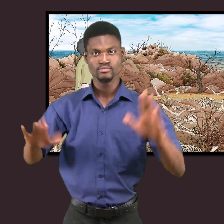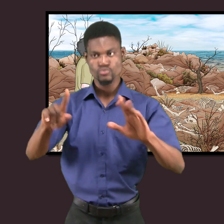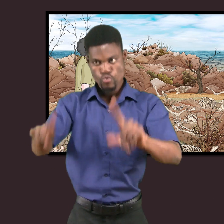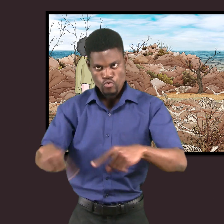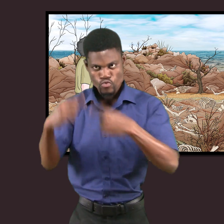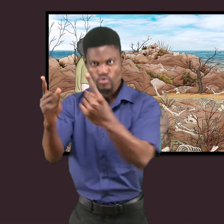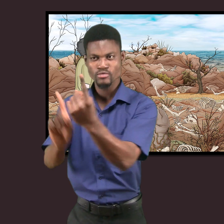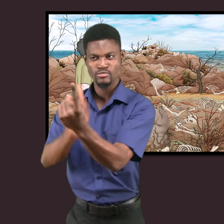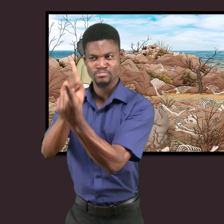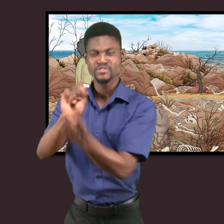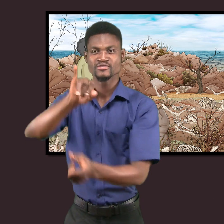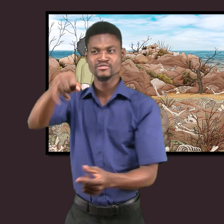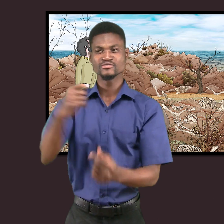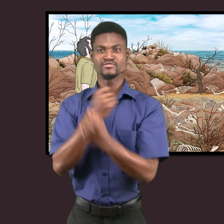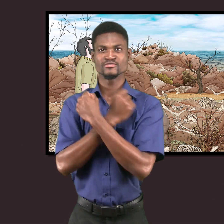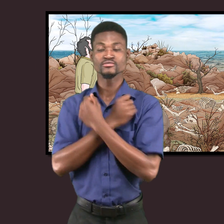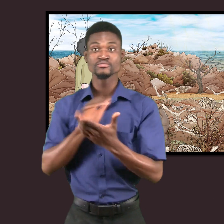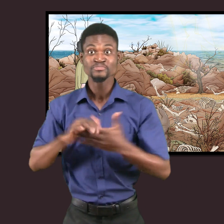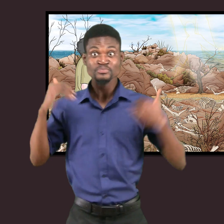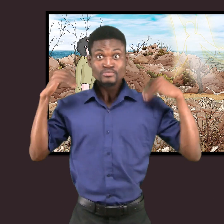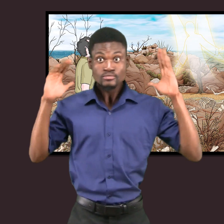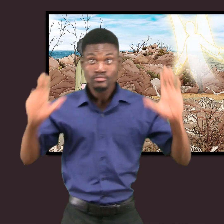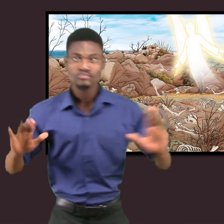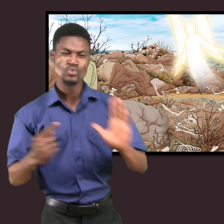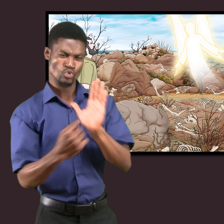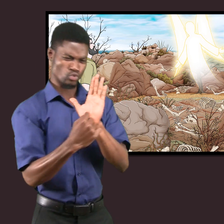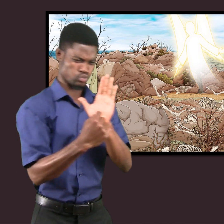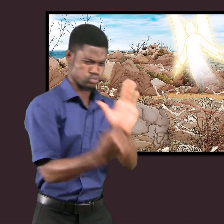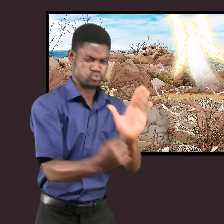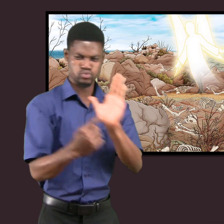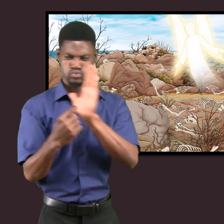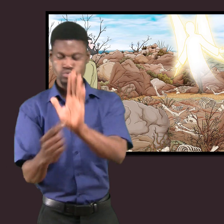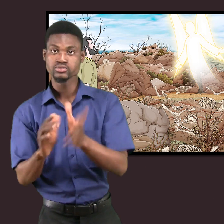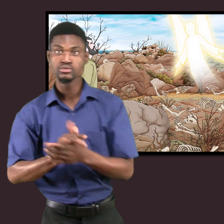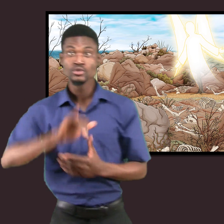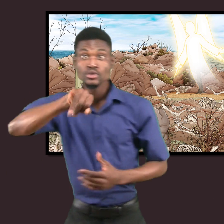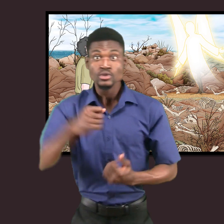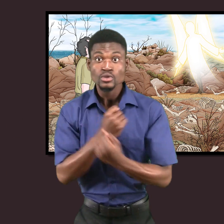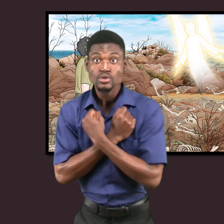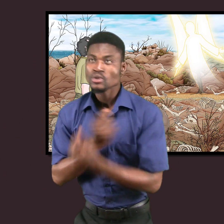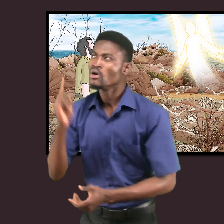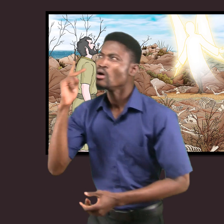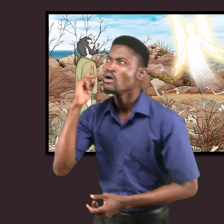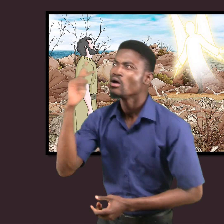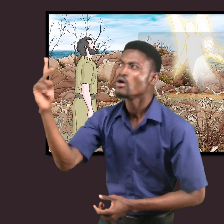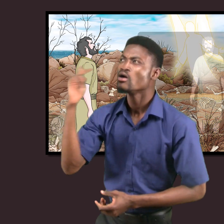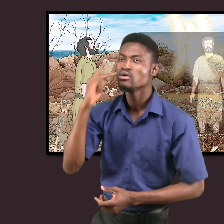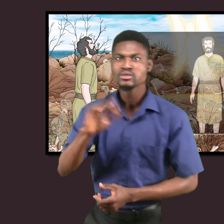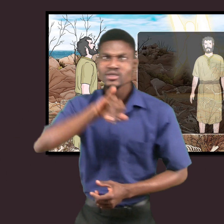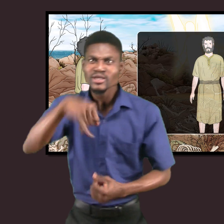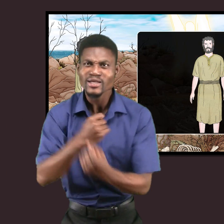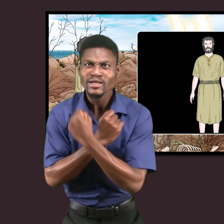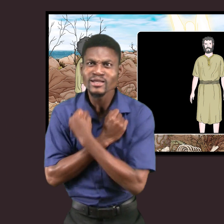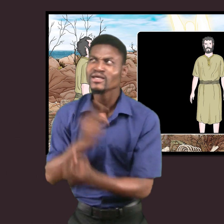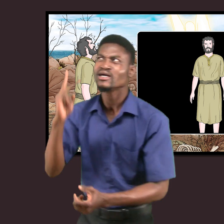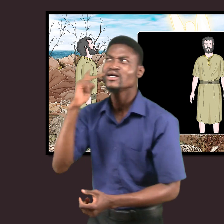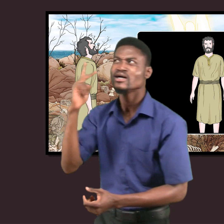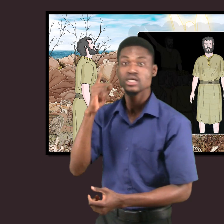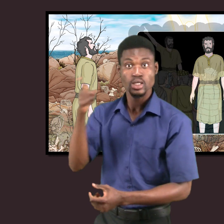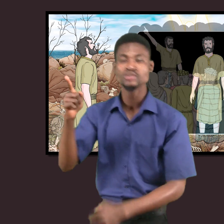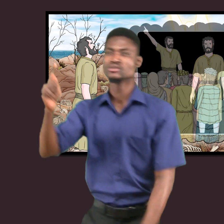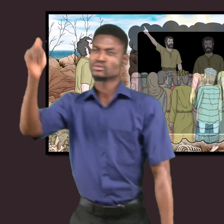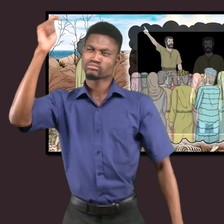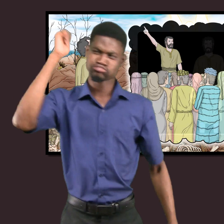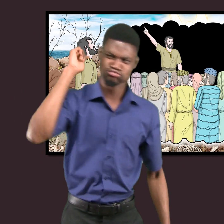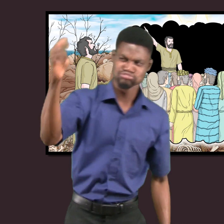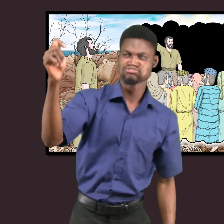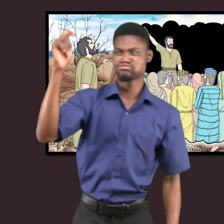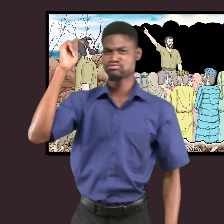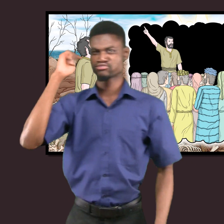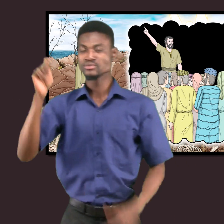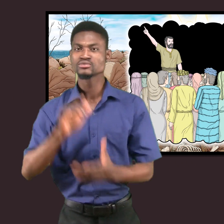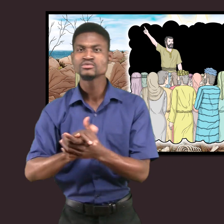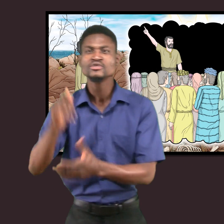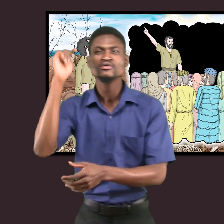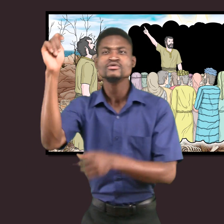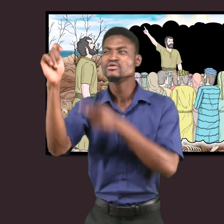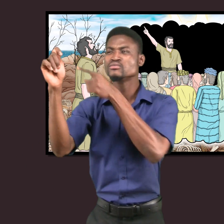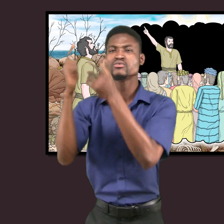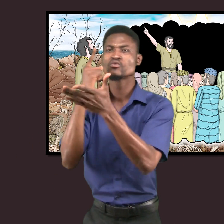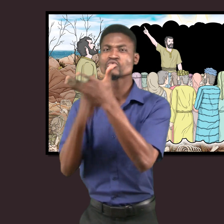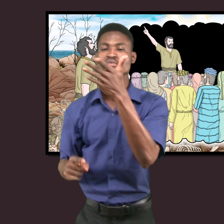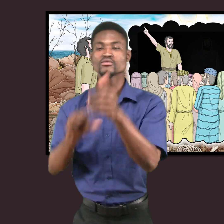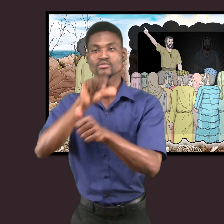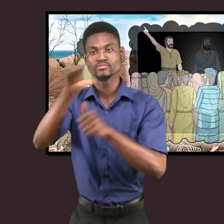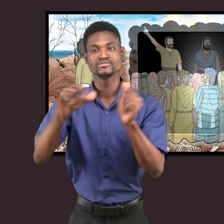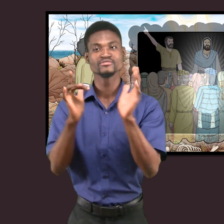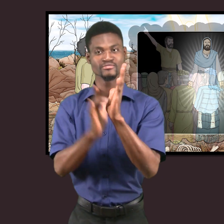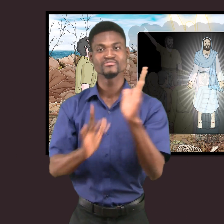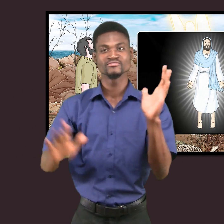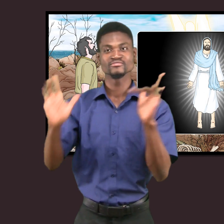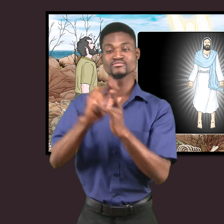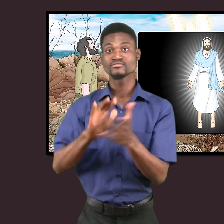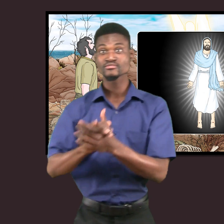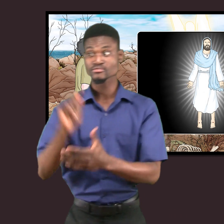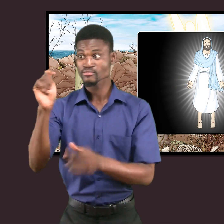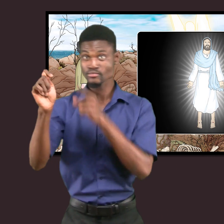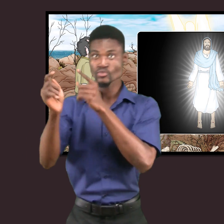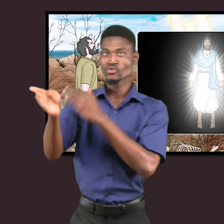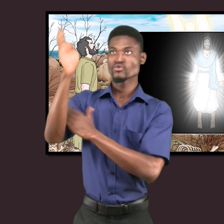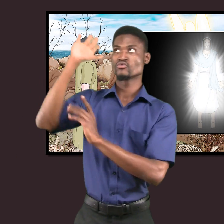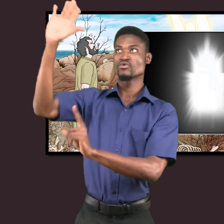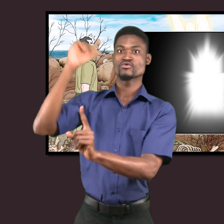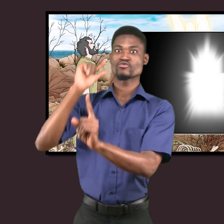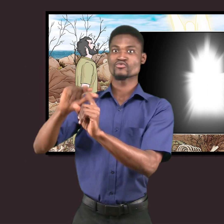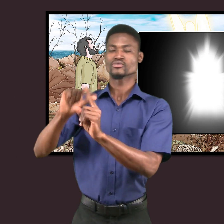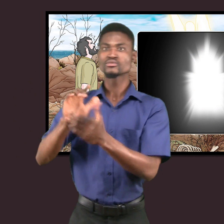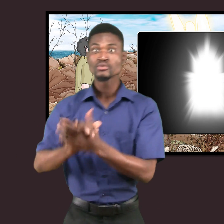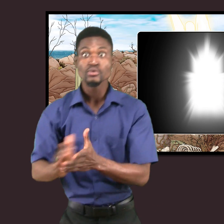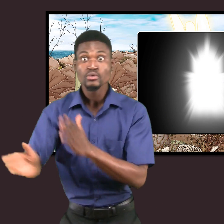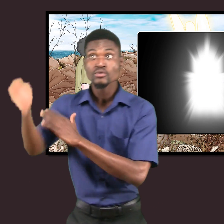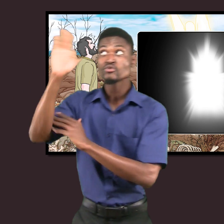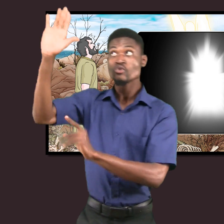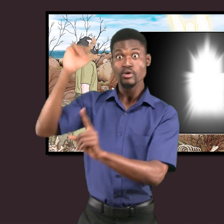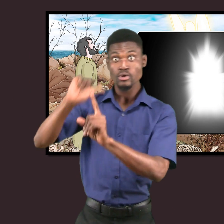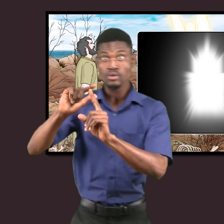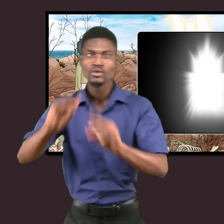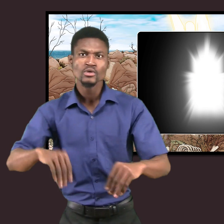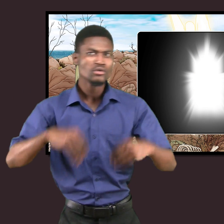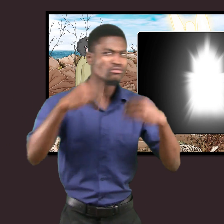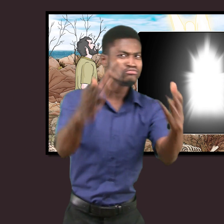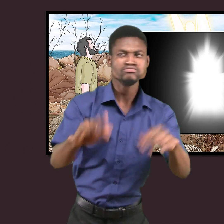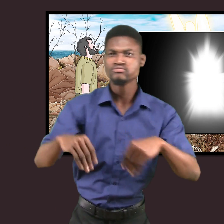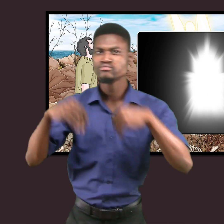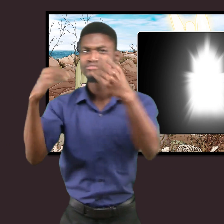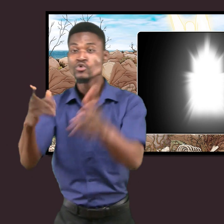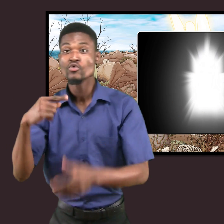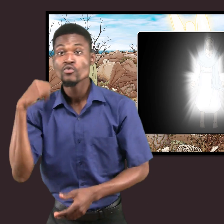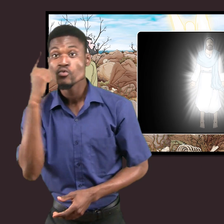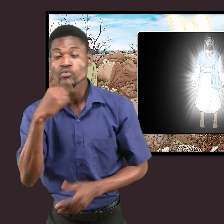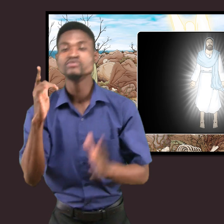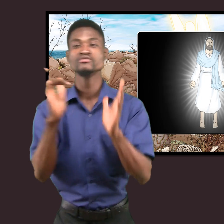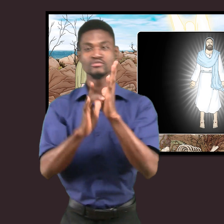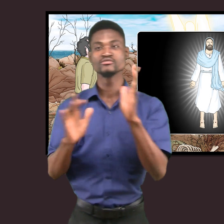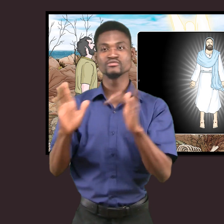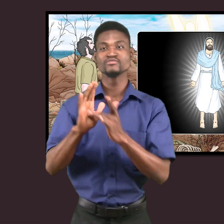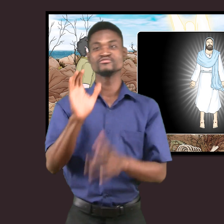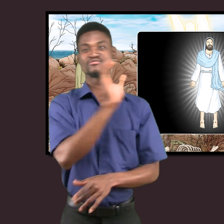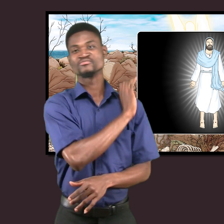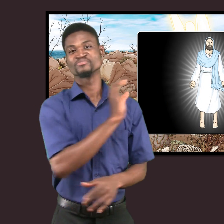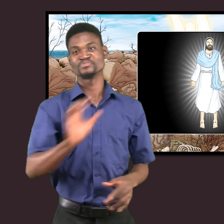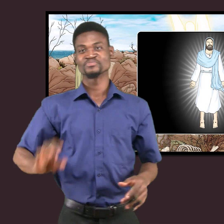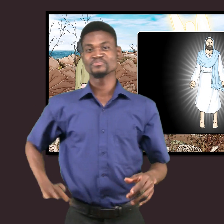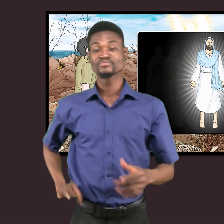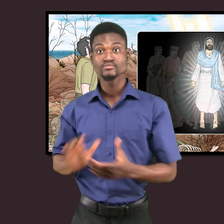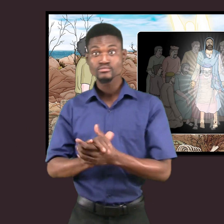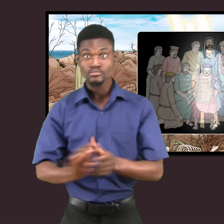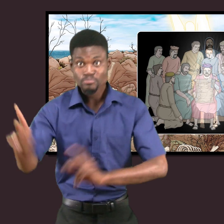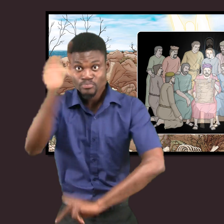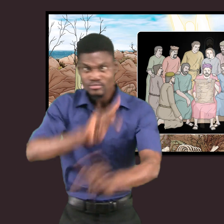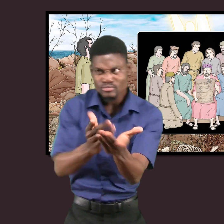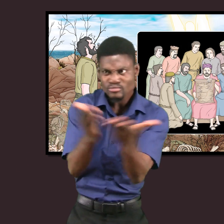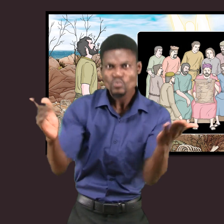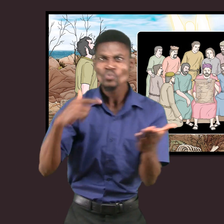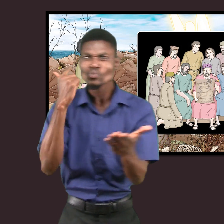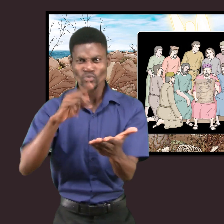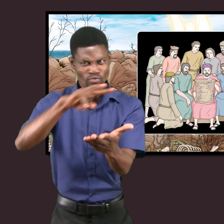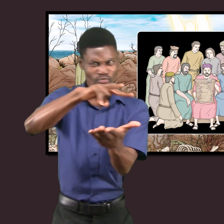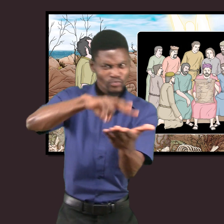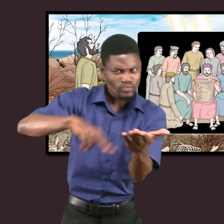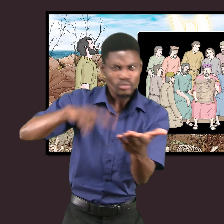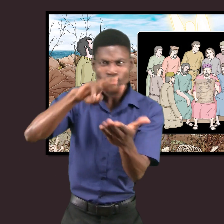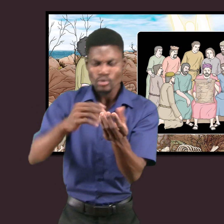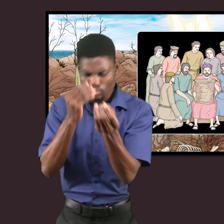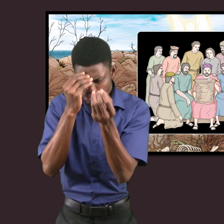He made it known by sending His angel to His servant John, who testifies to everything he saw. This is the word of God and the testimony of Jesus Christ.